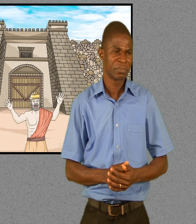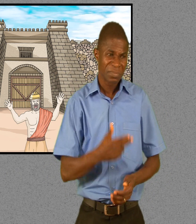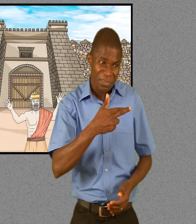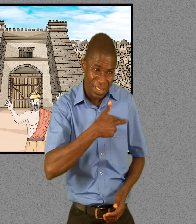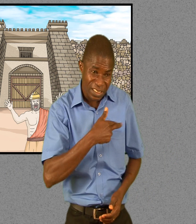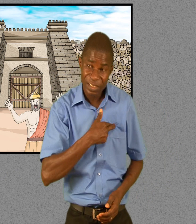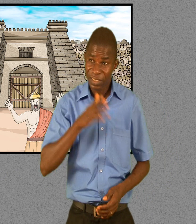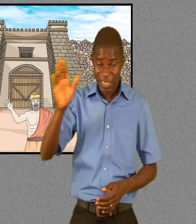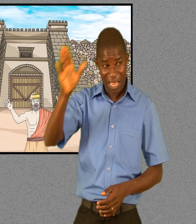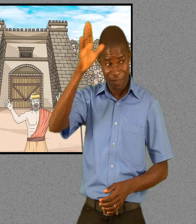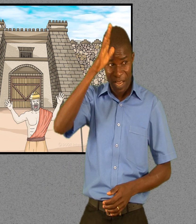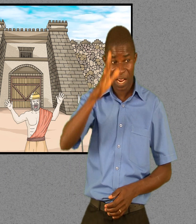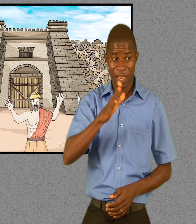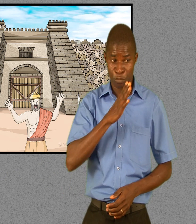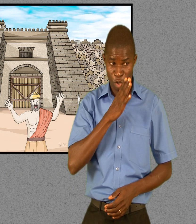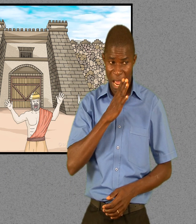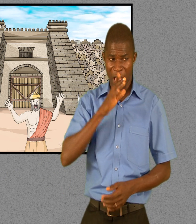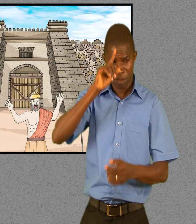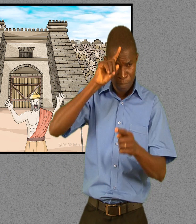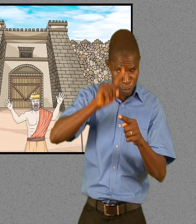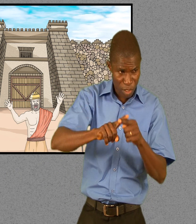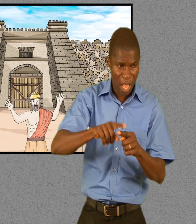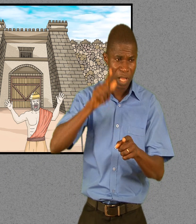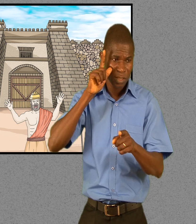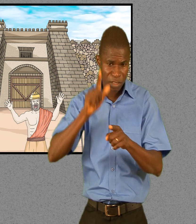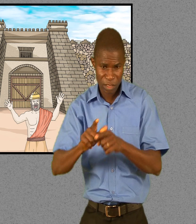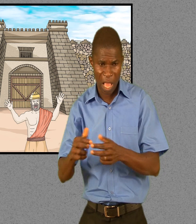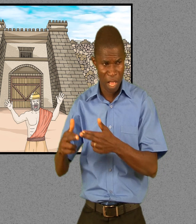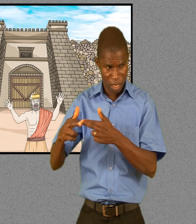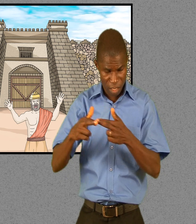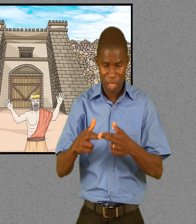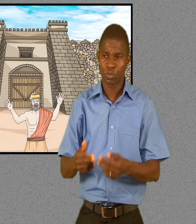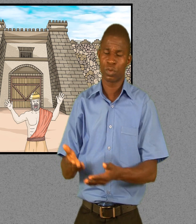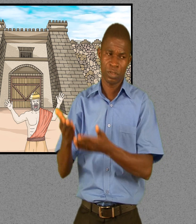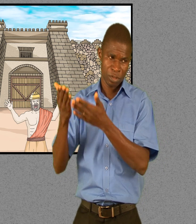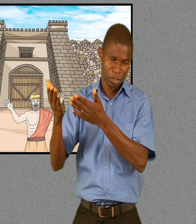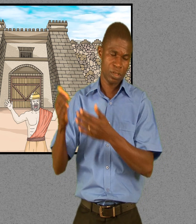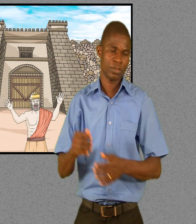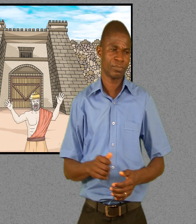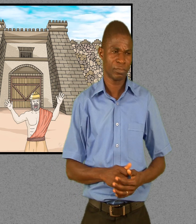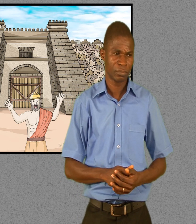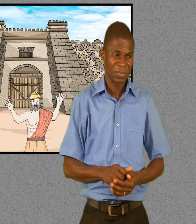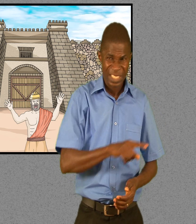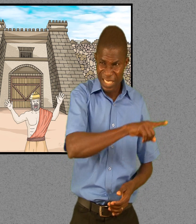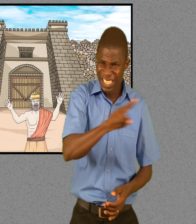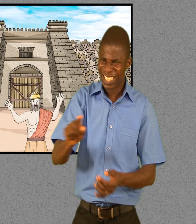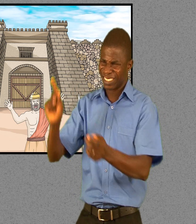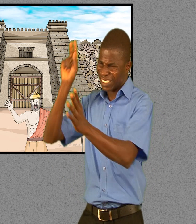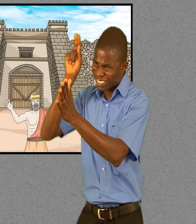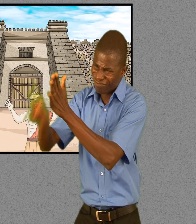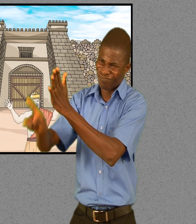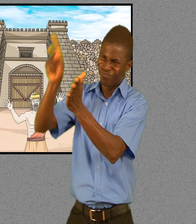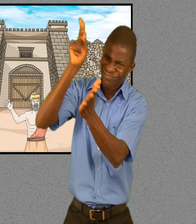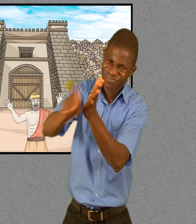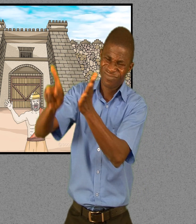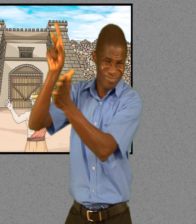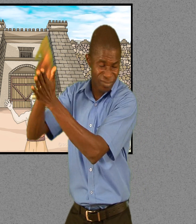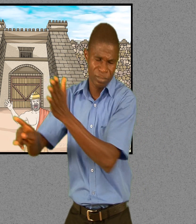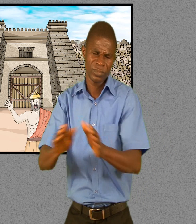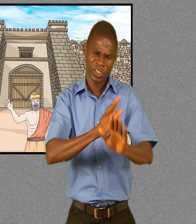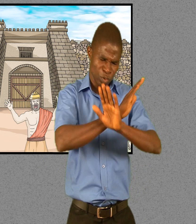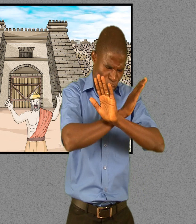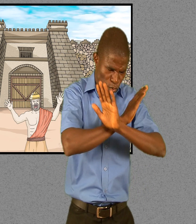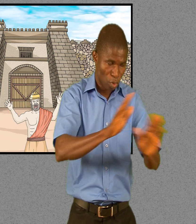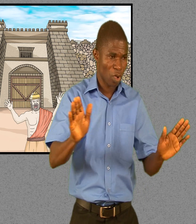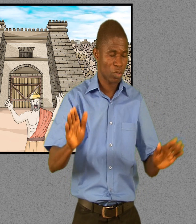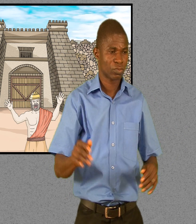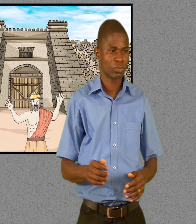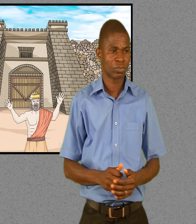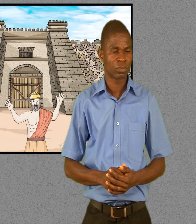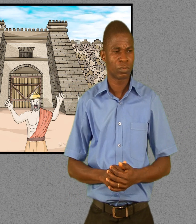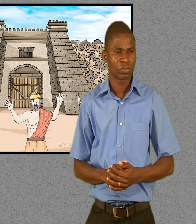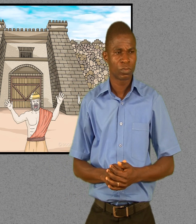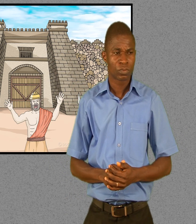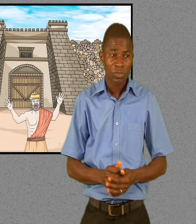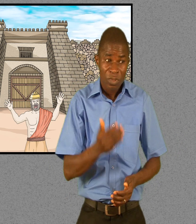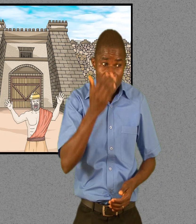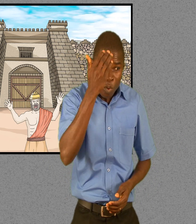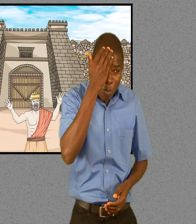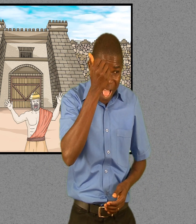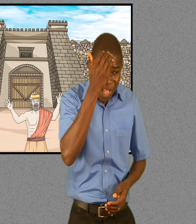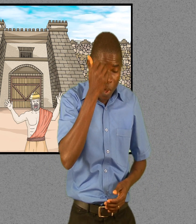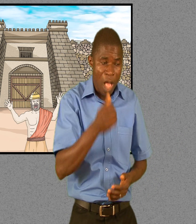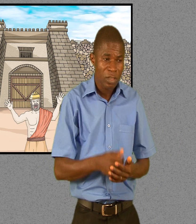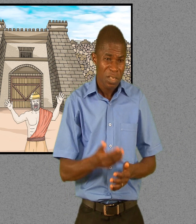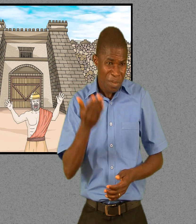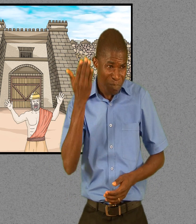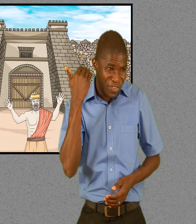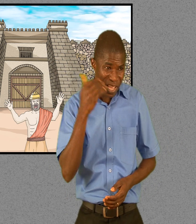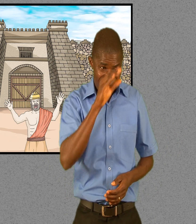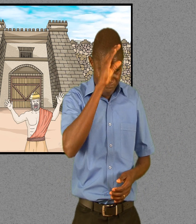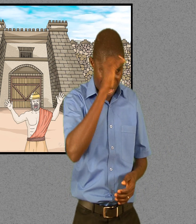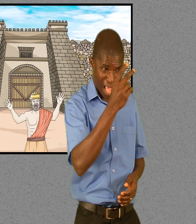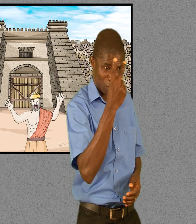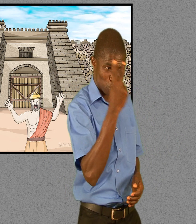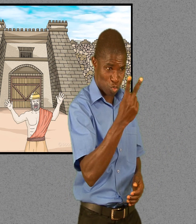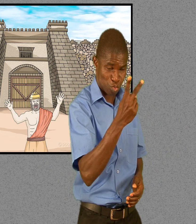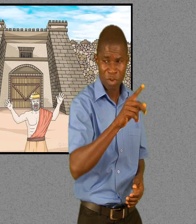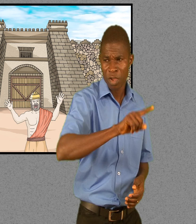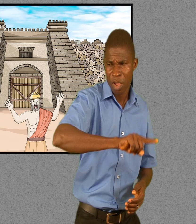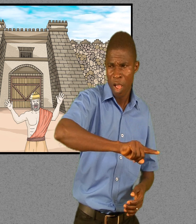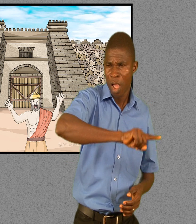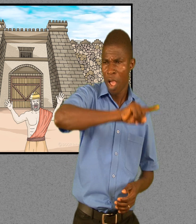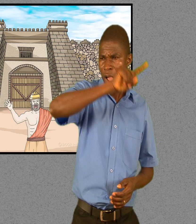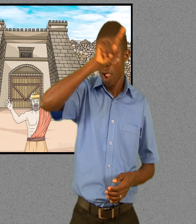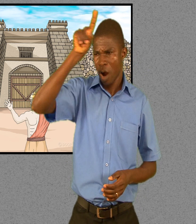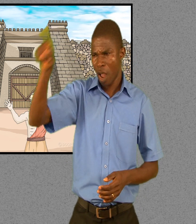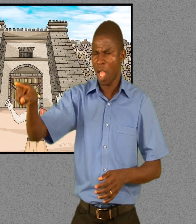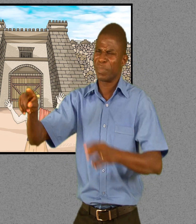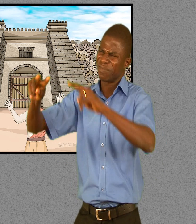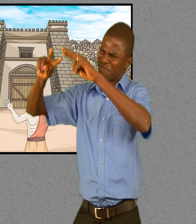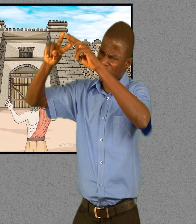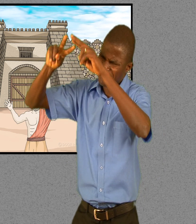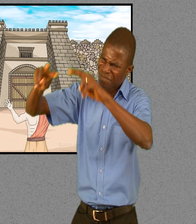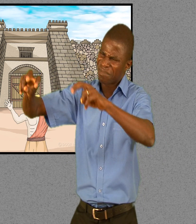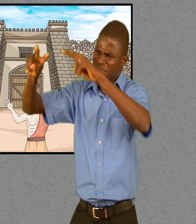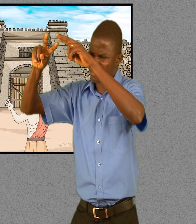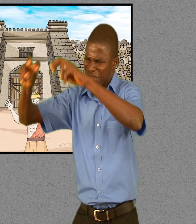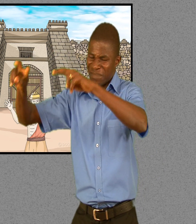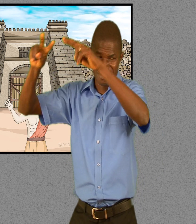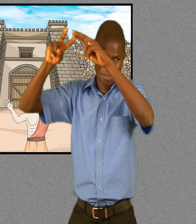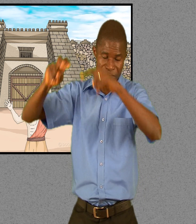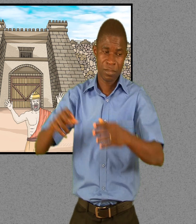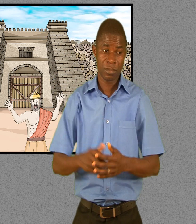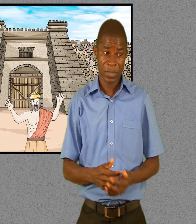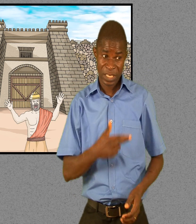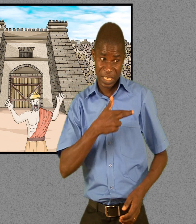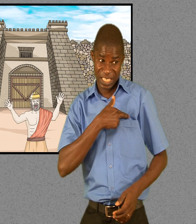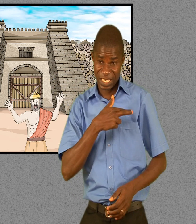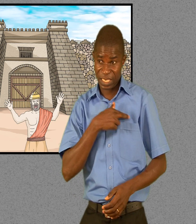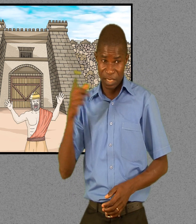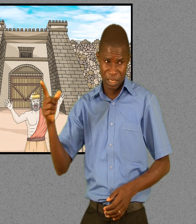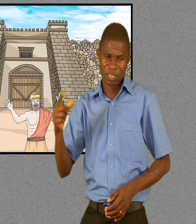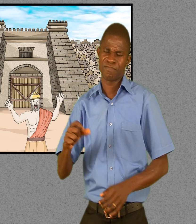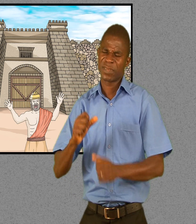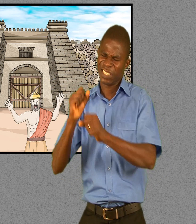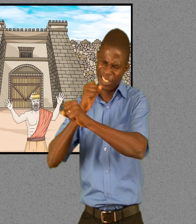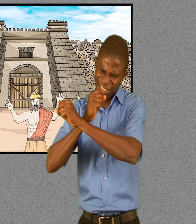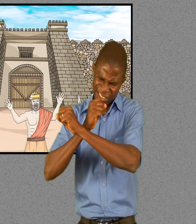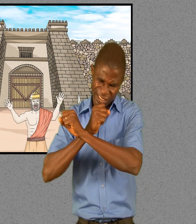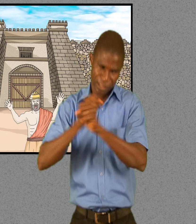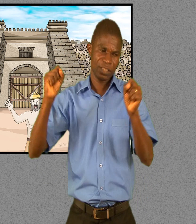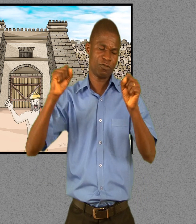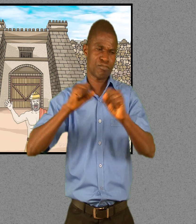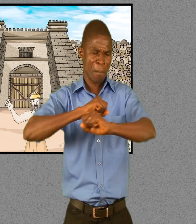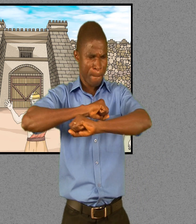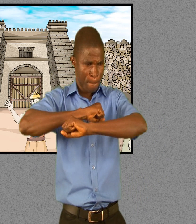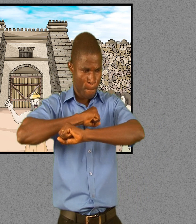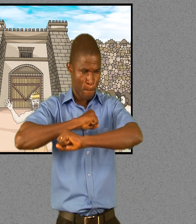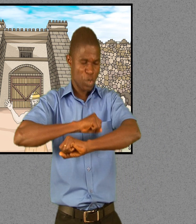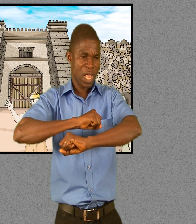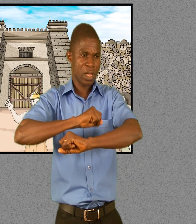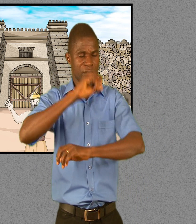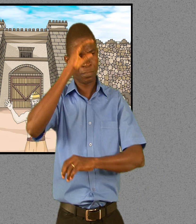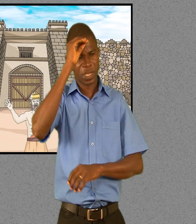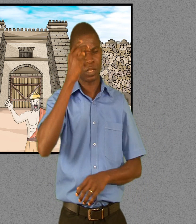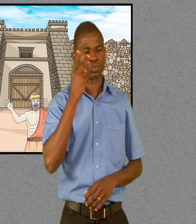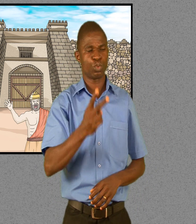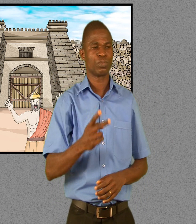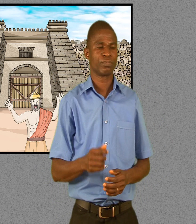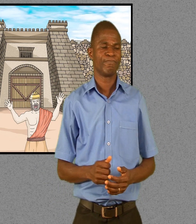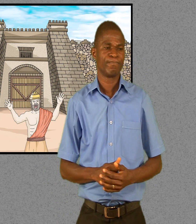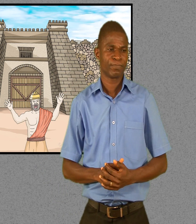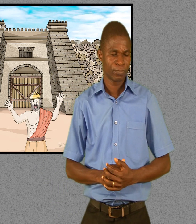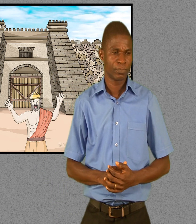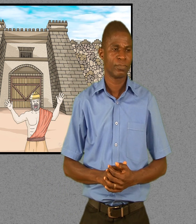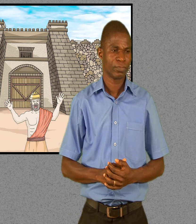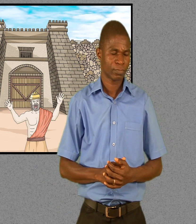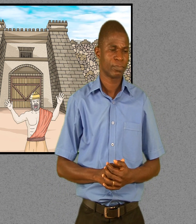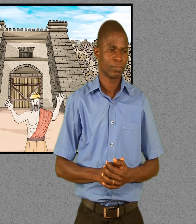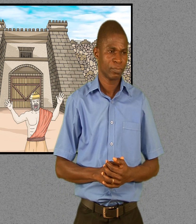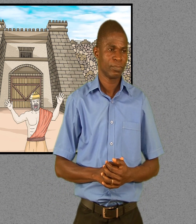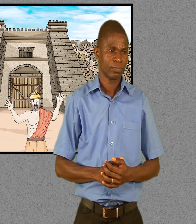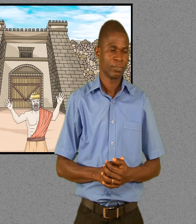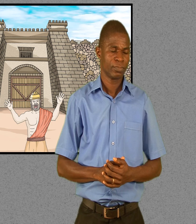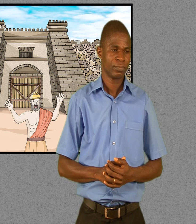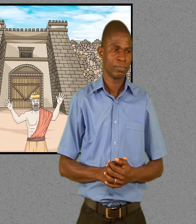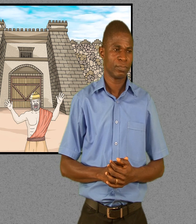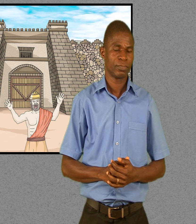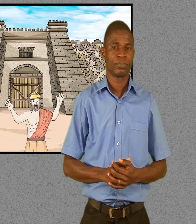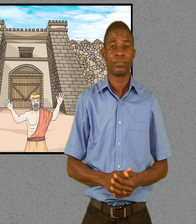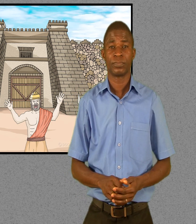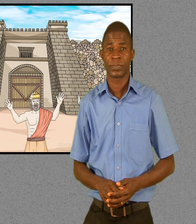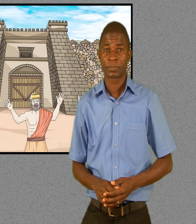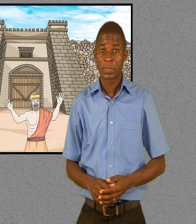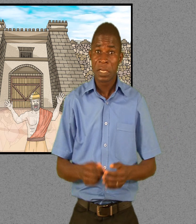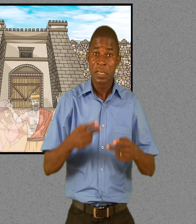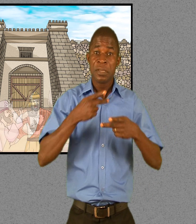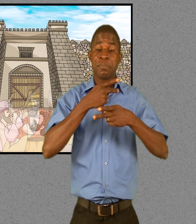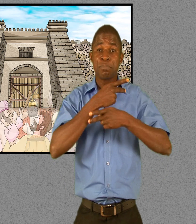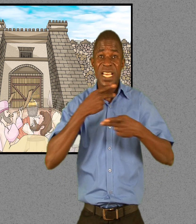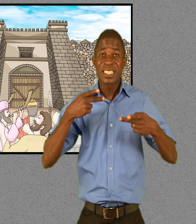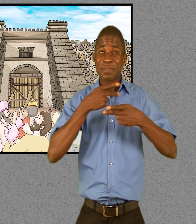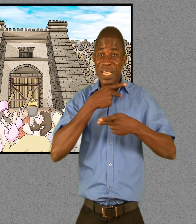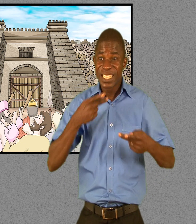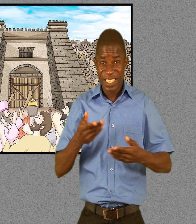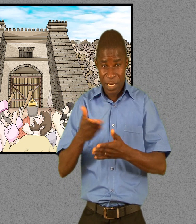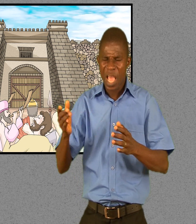For all the silver and gold and all the articles of bronze and iron are holy to the LORD;